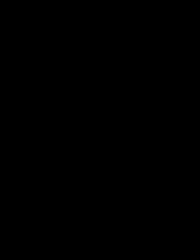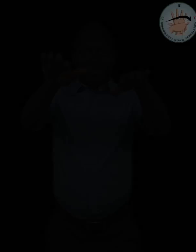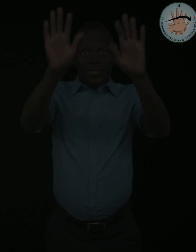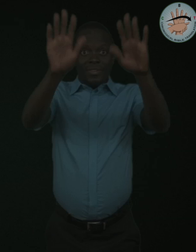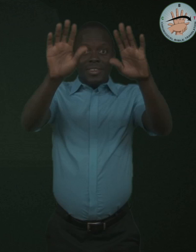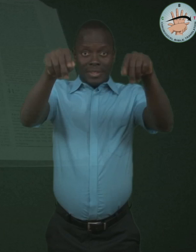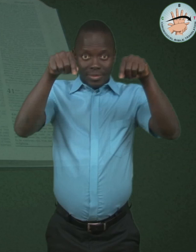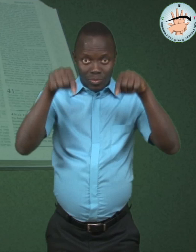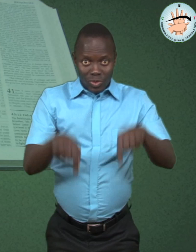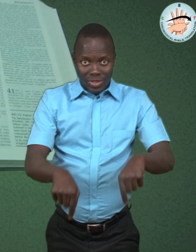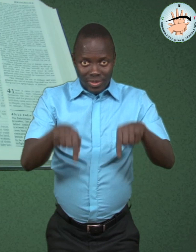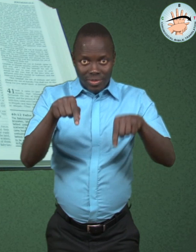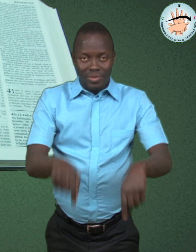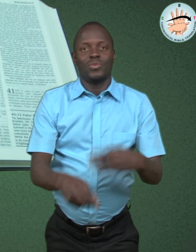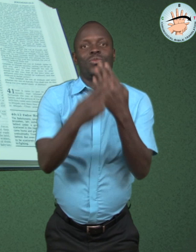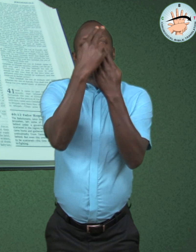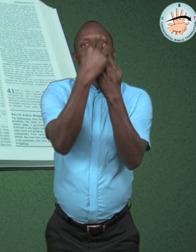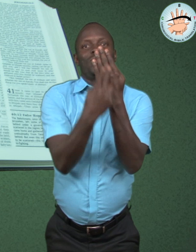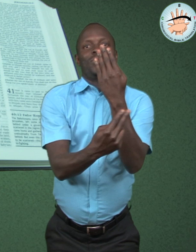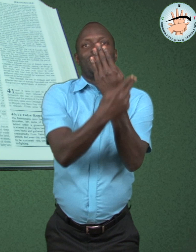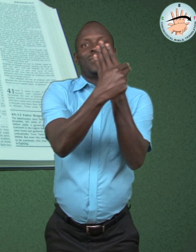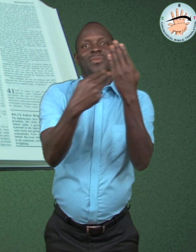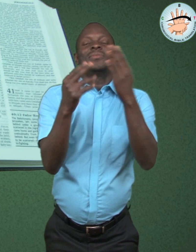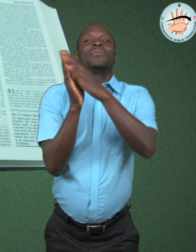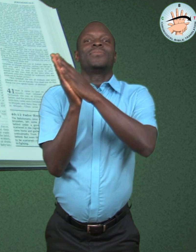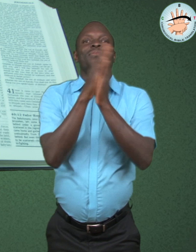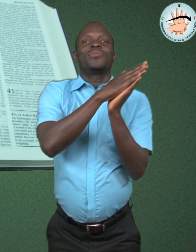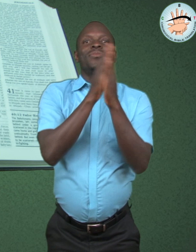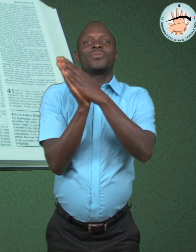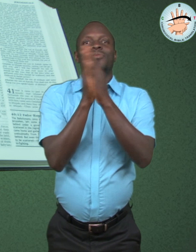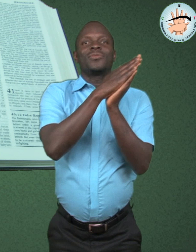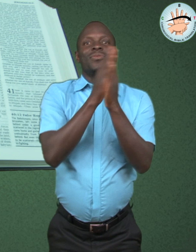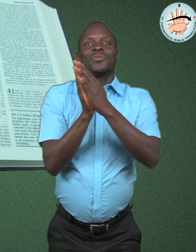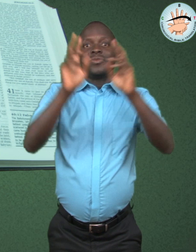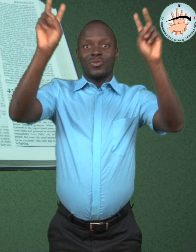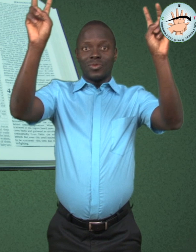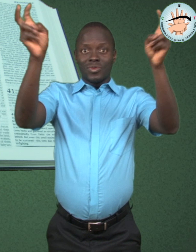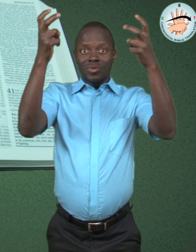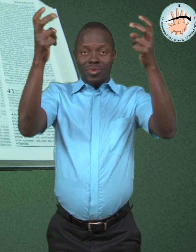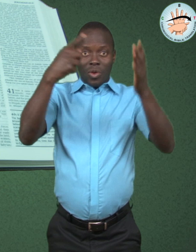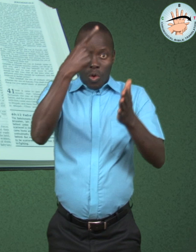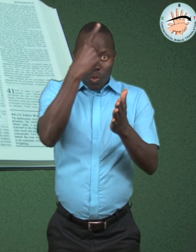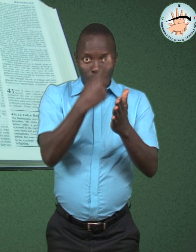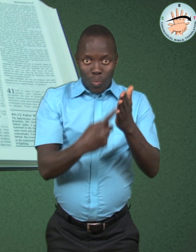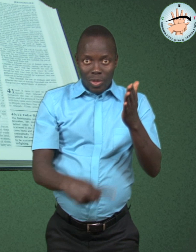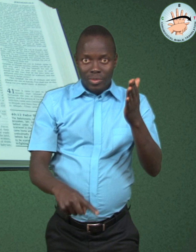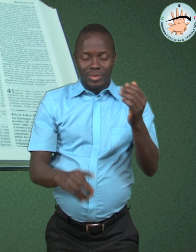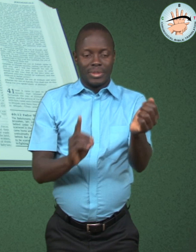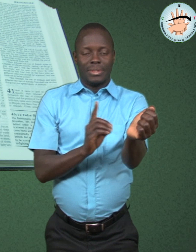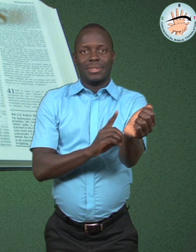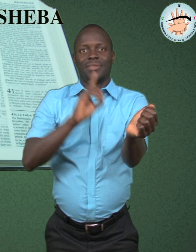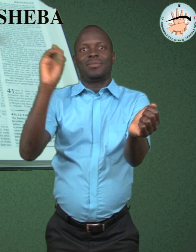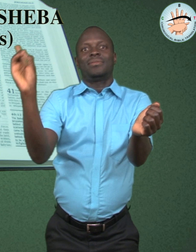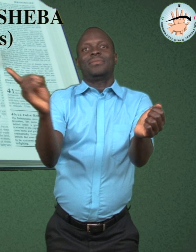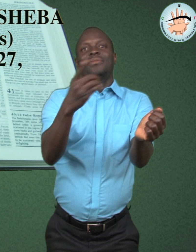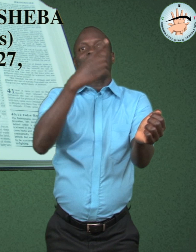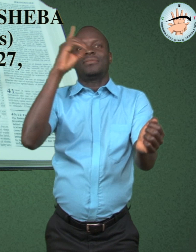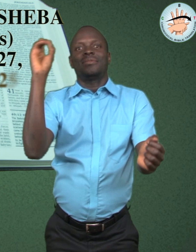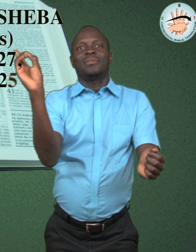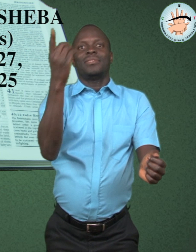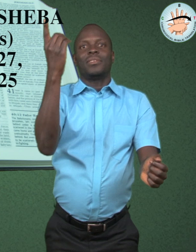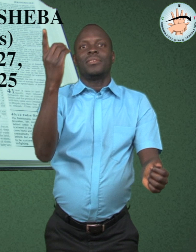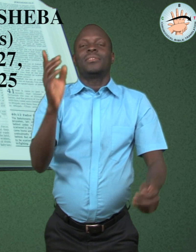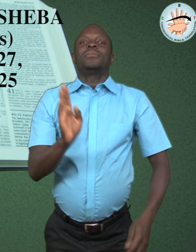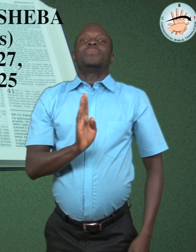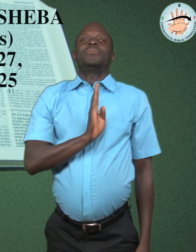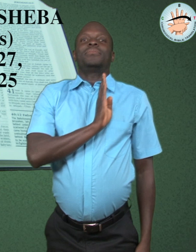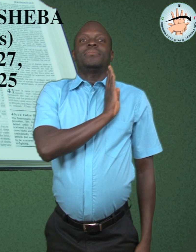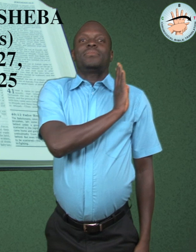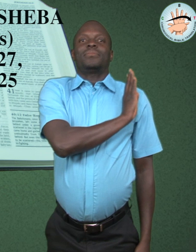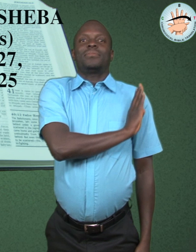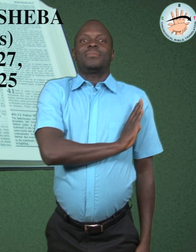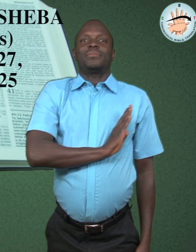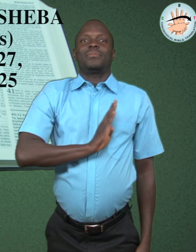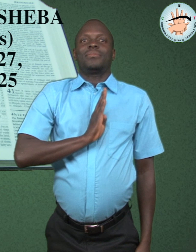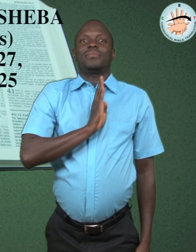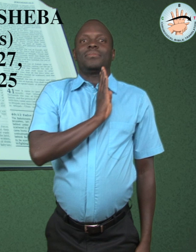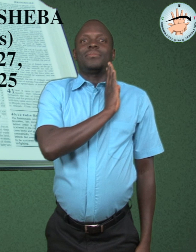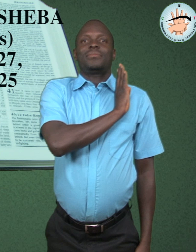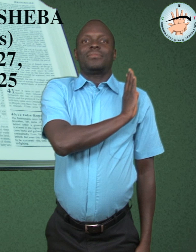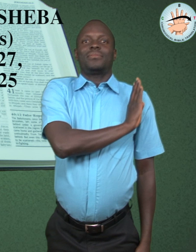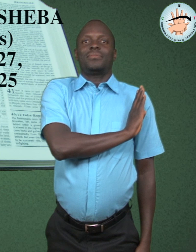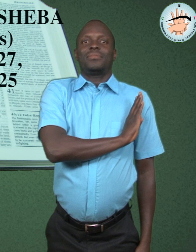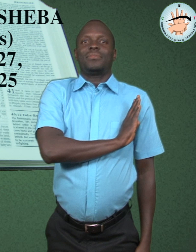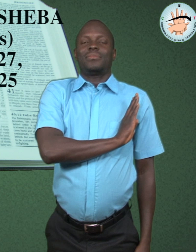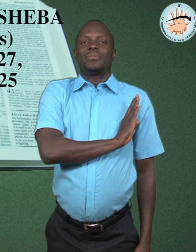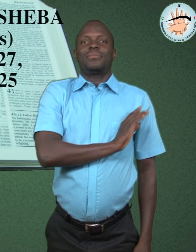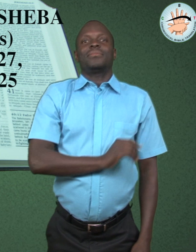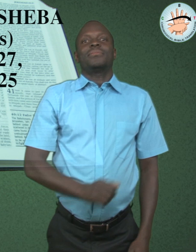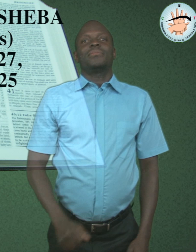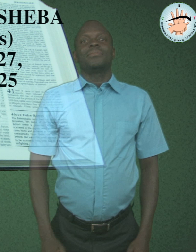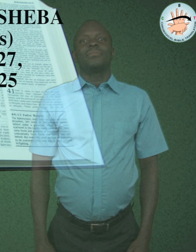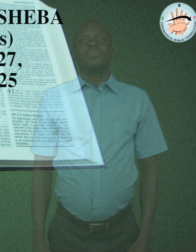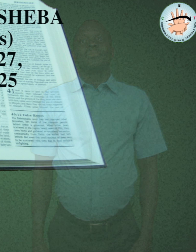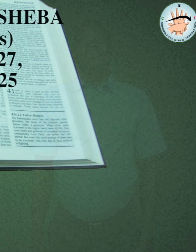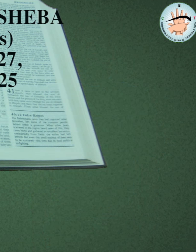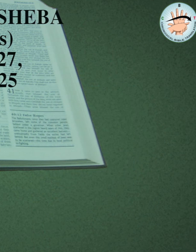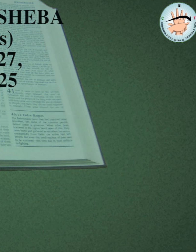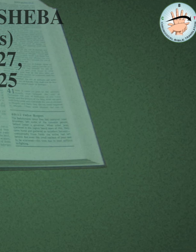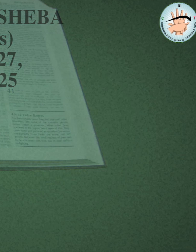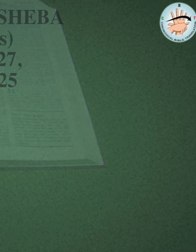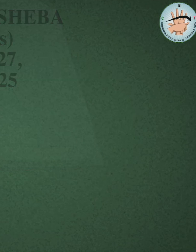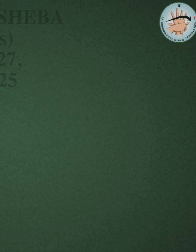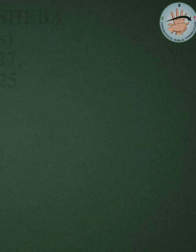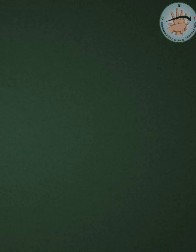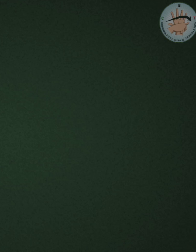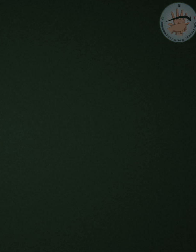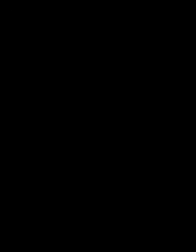David and Bathsheba